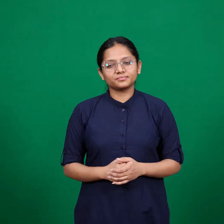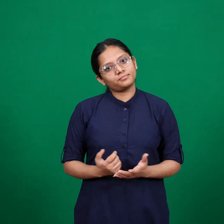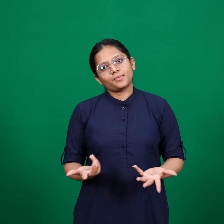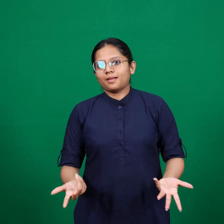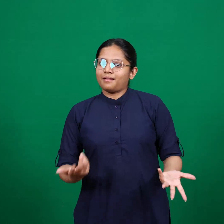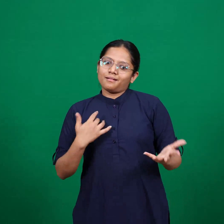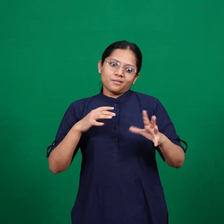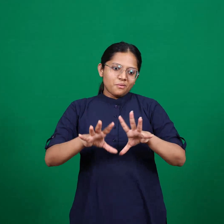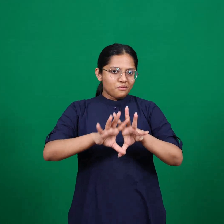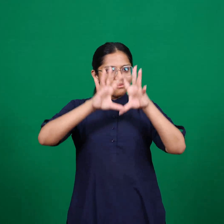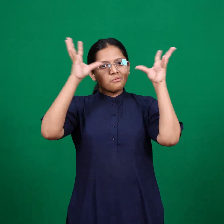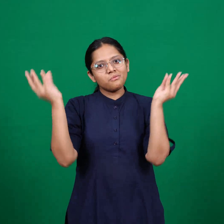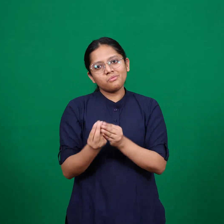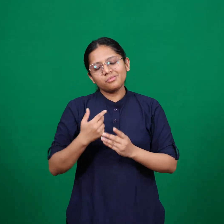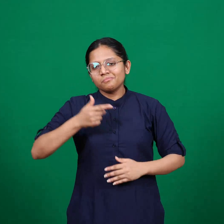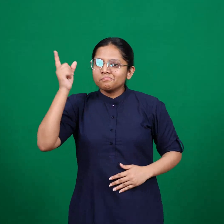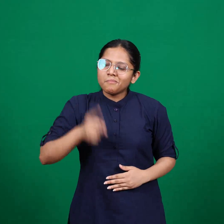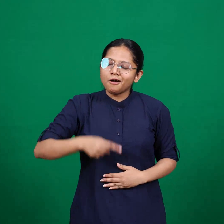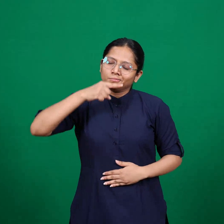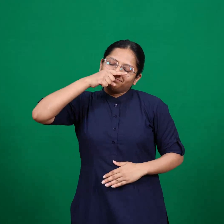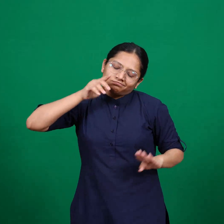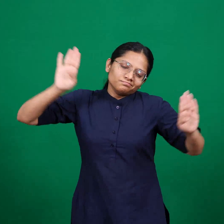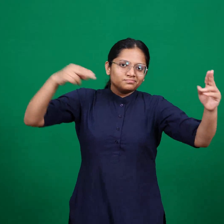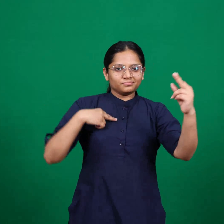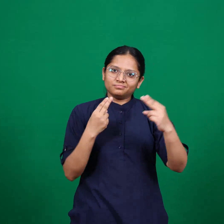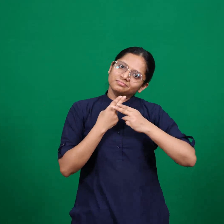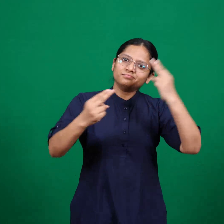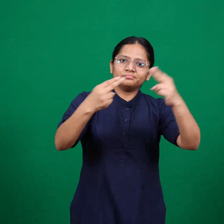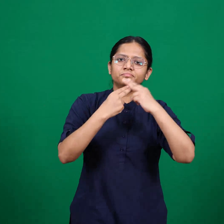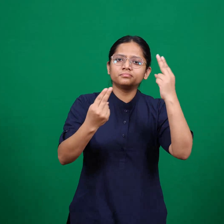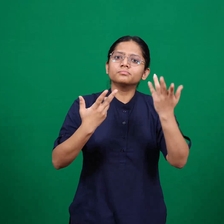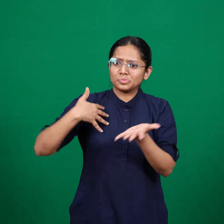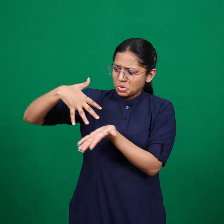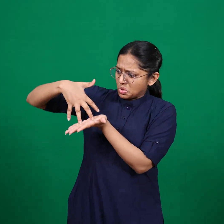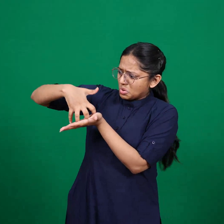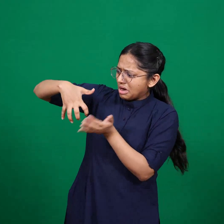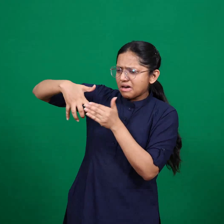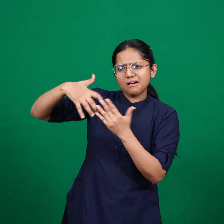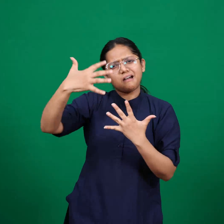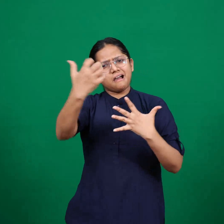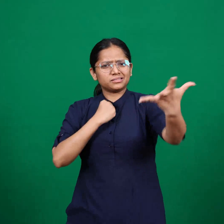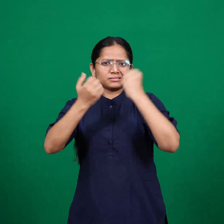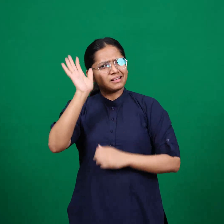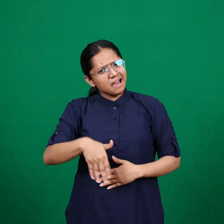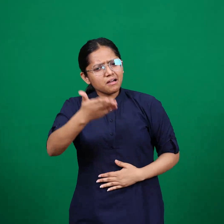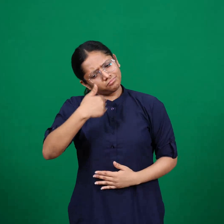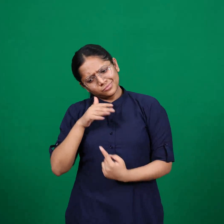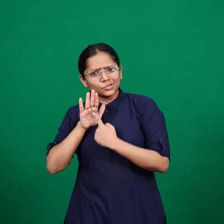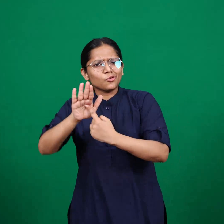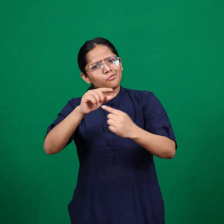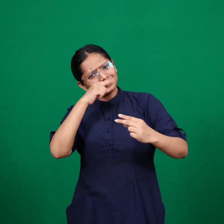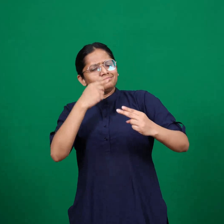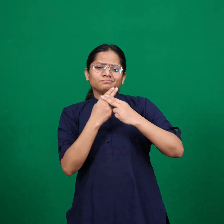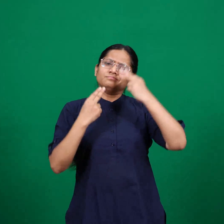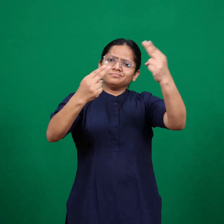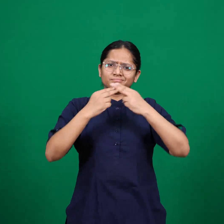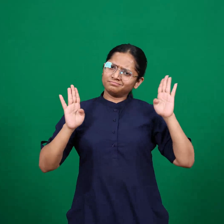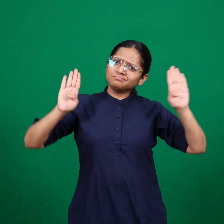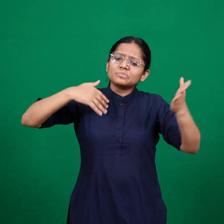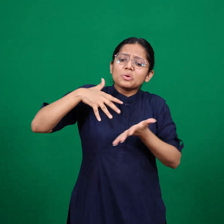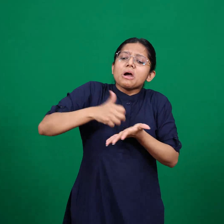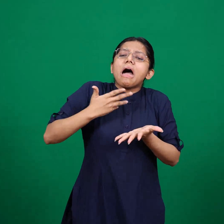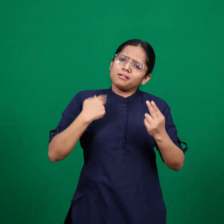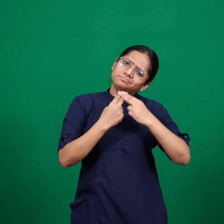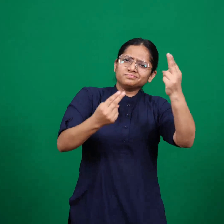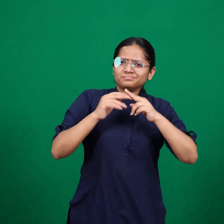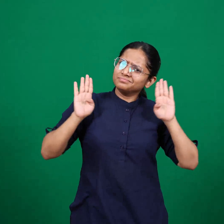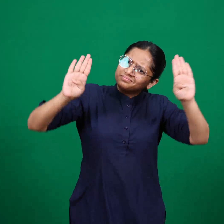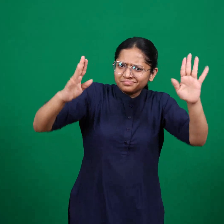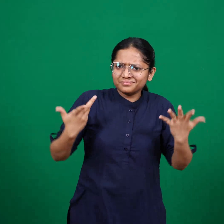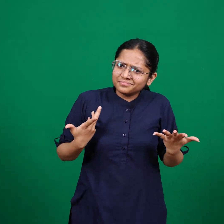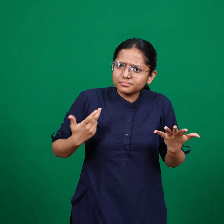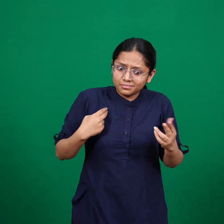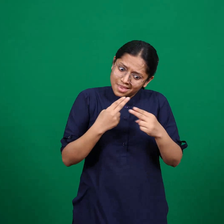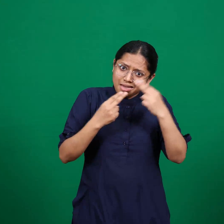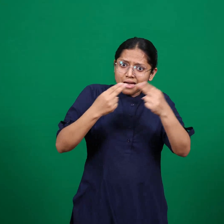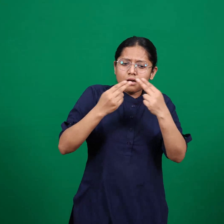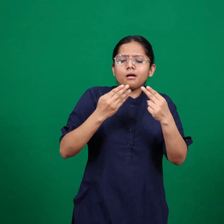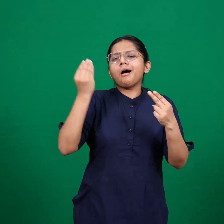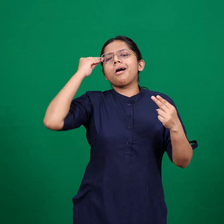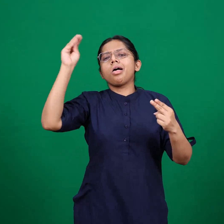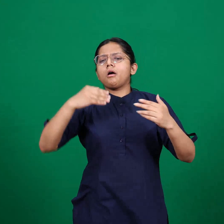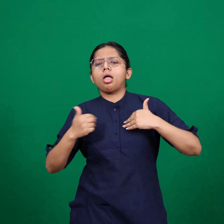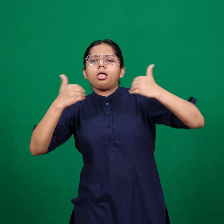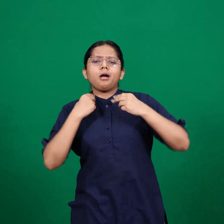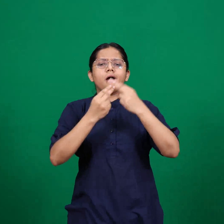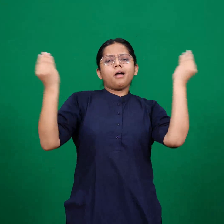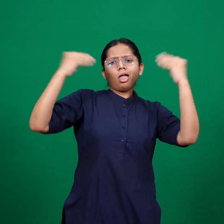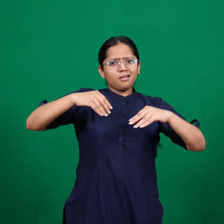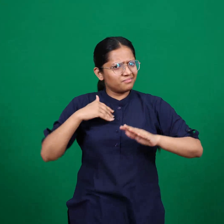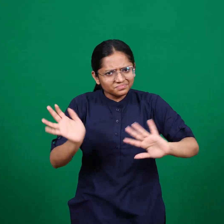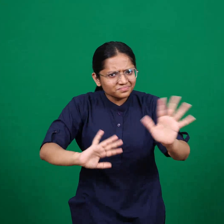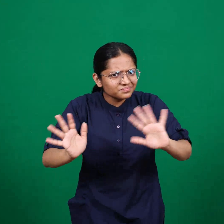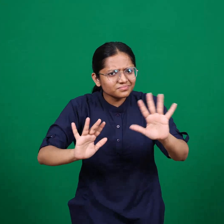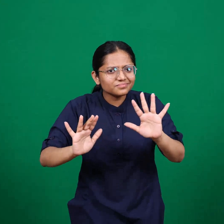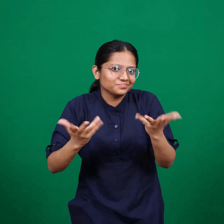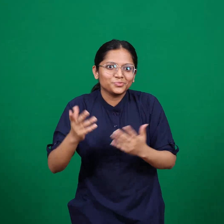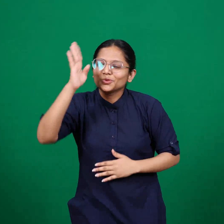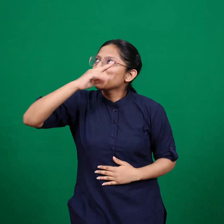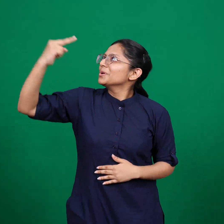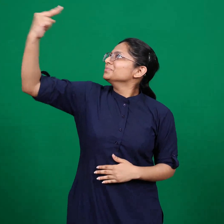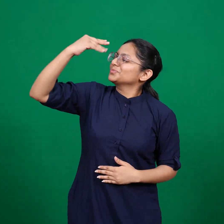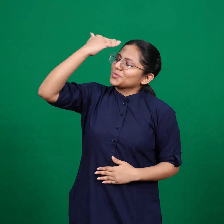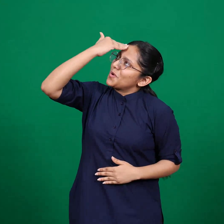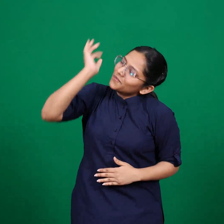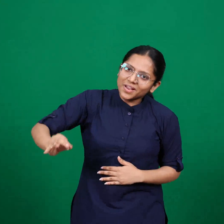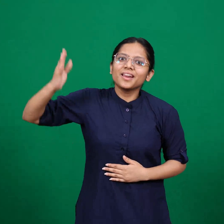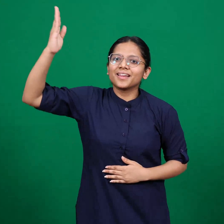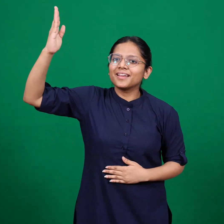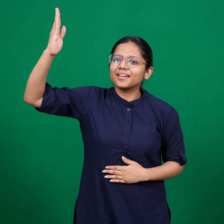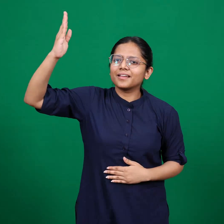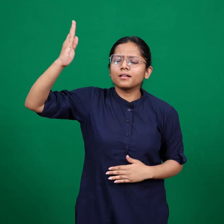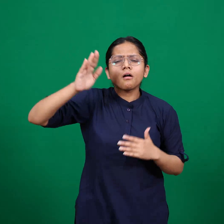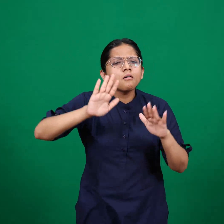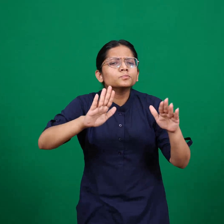If I must boast, I will boast of the things that show my weakness.